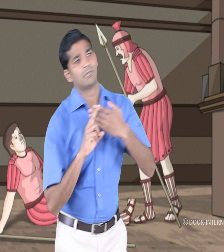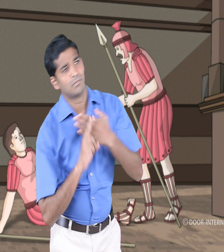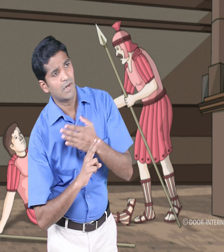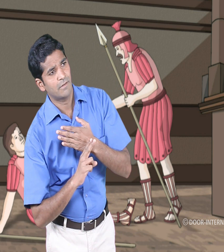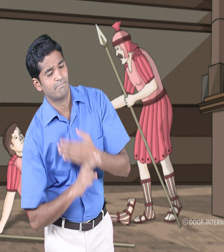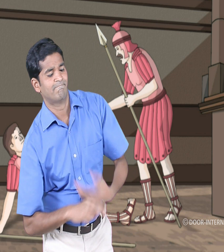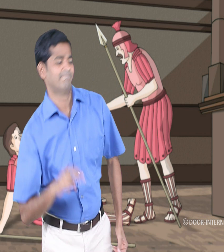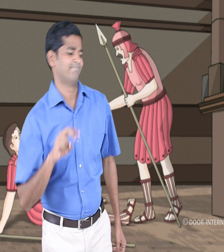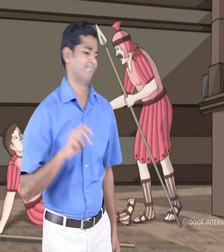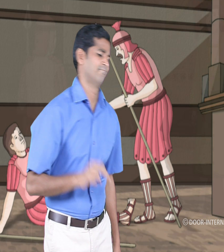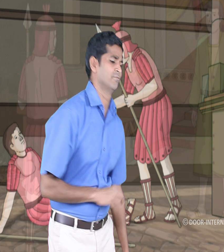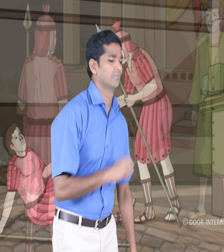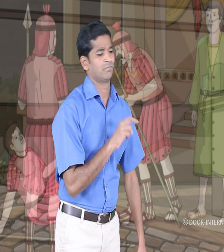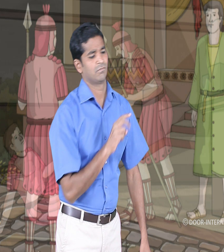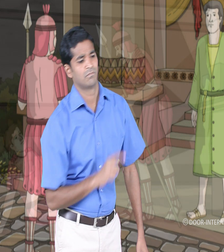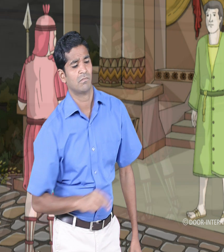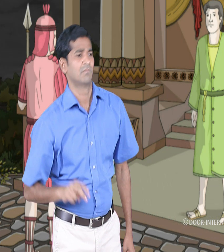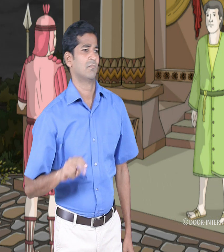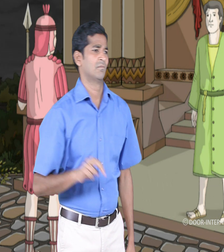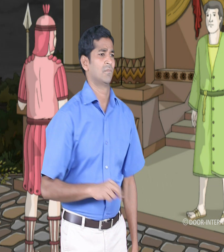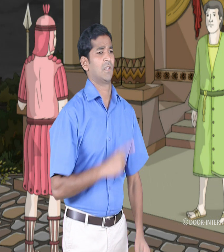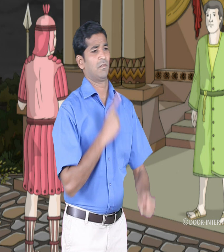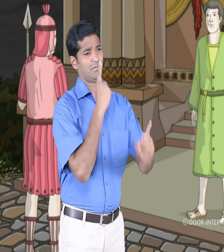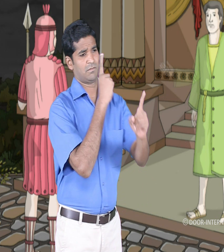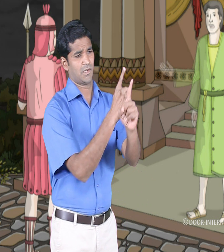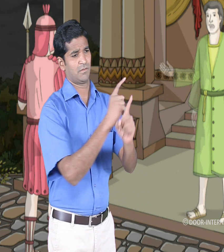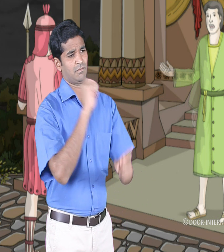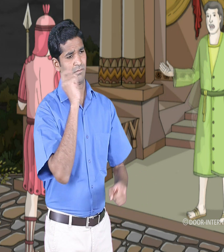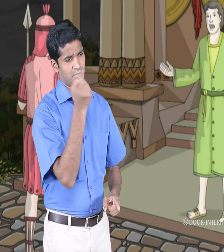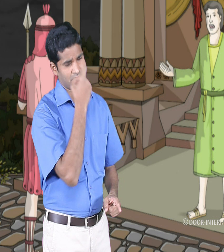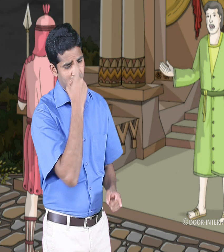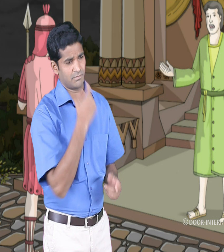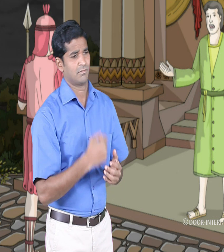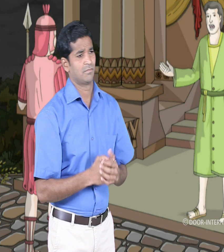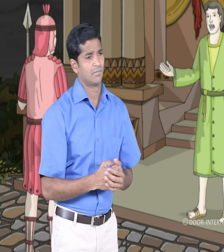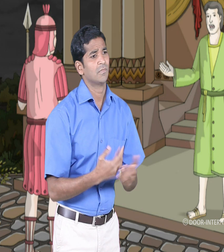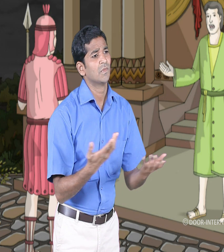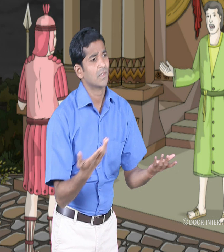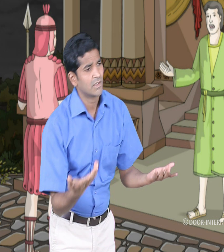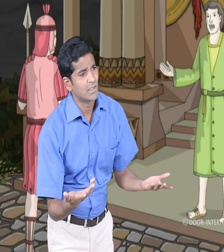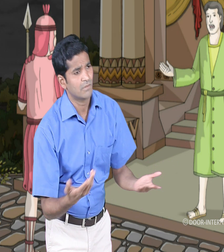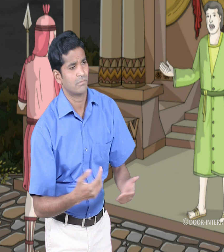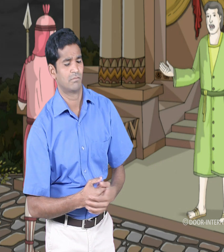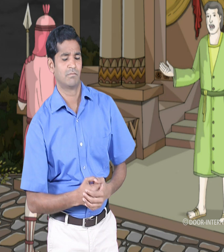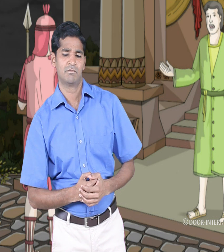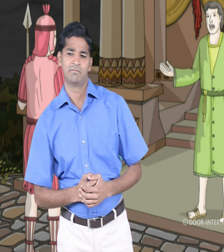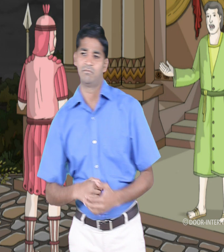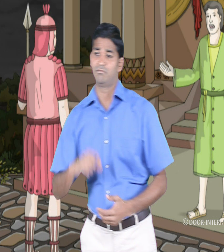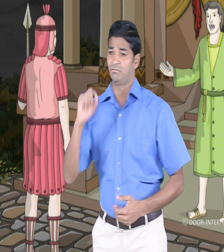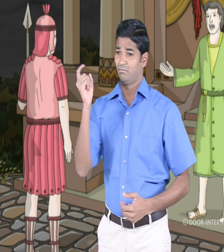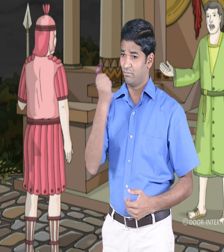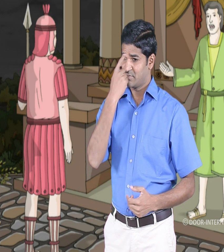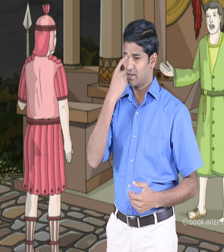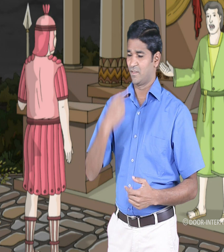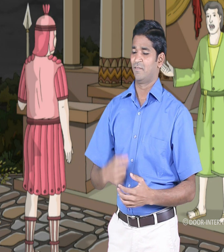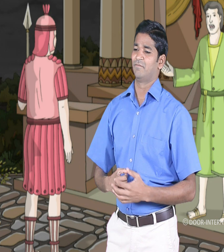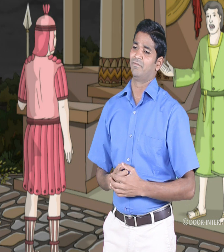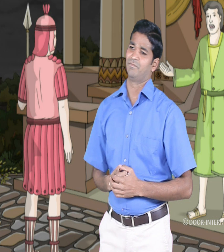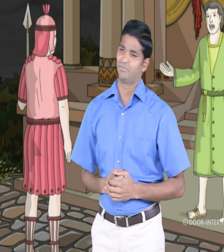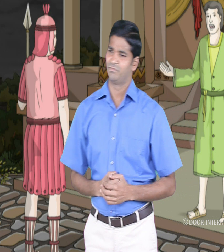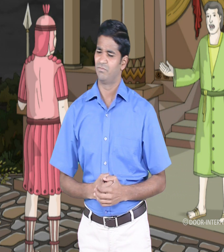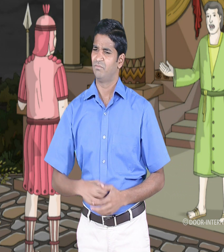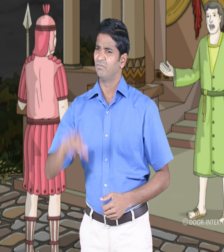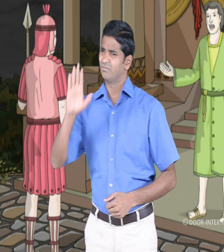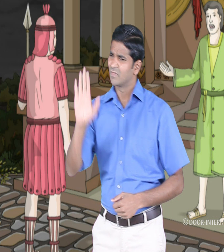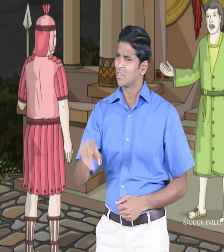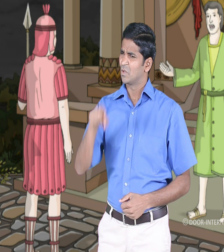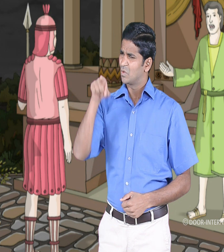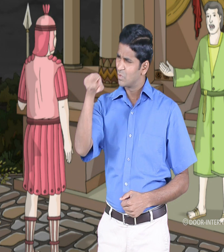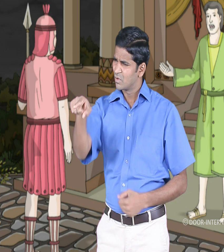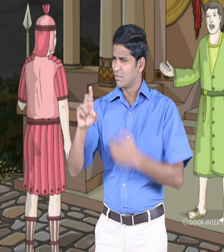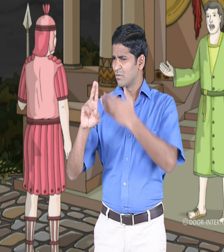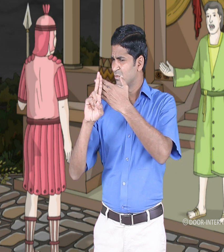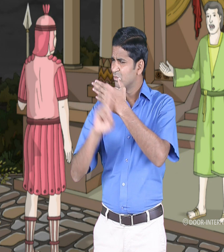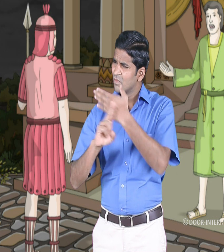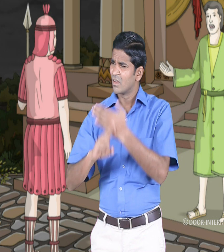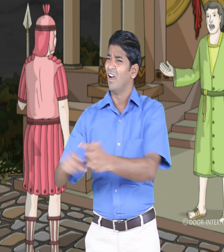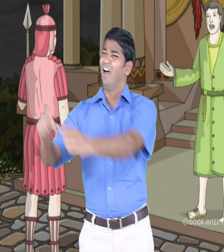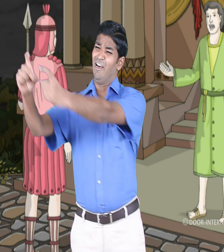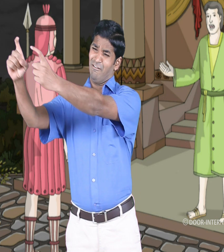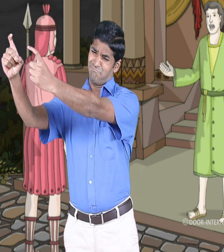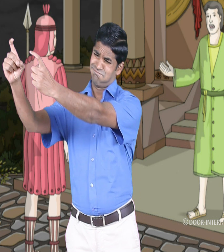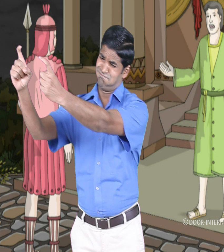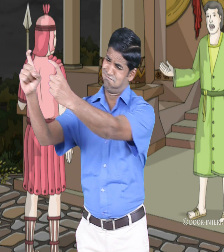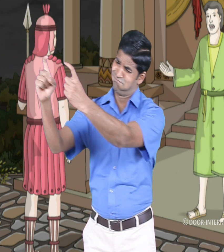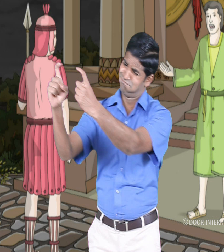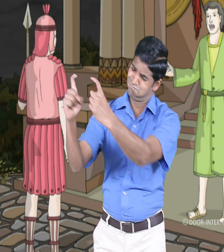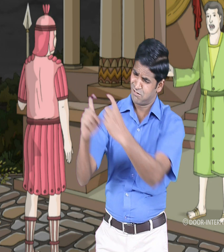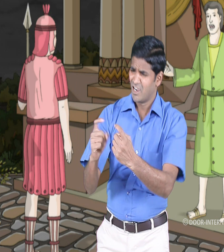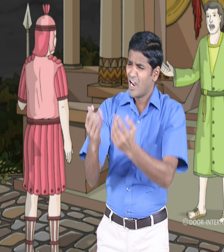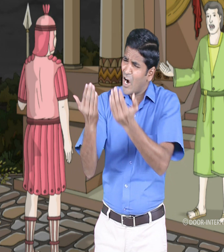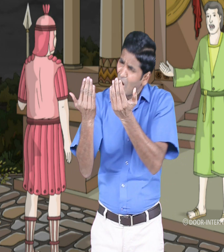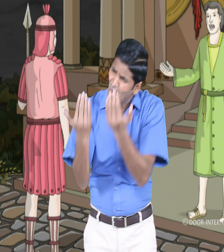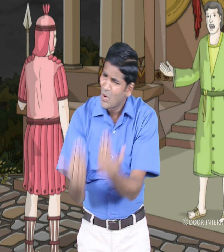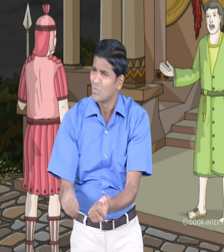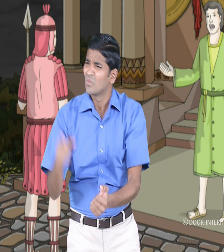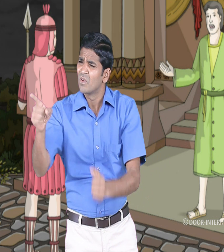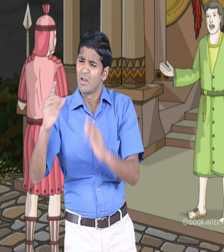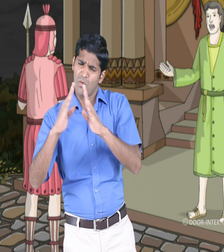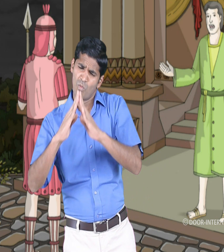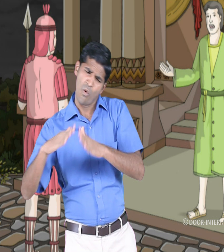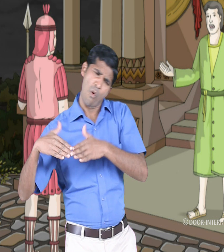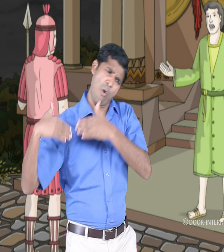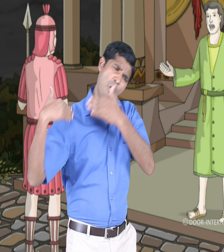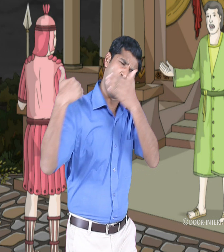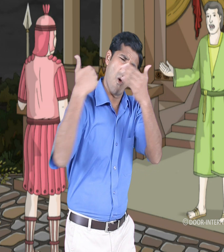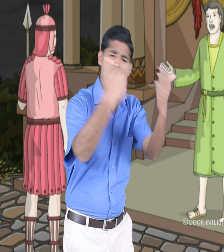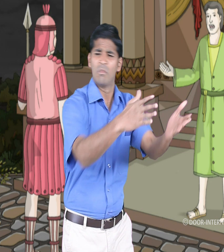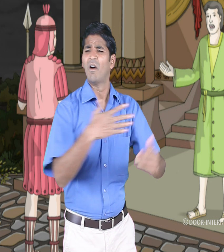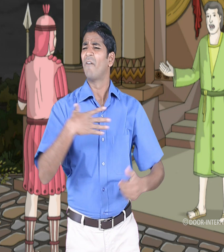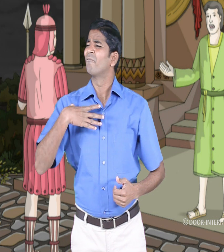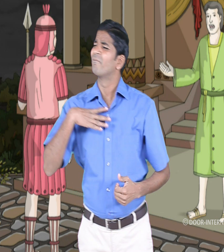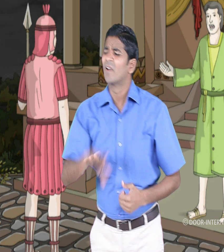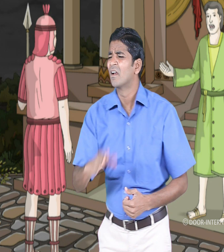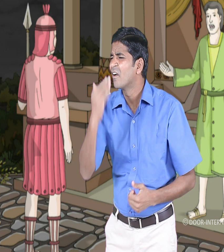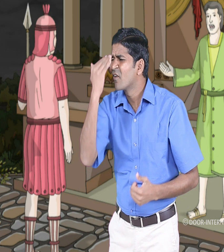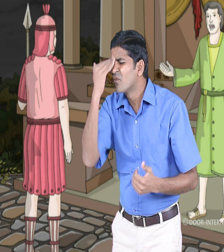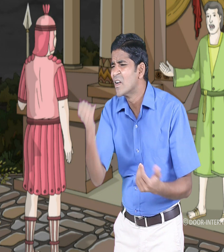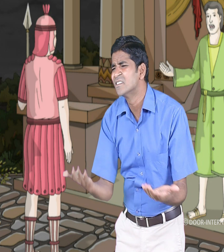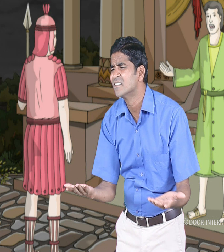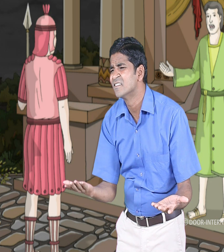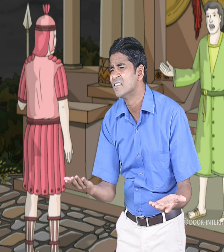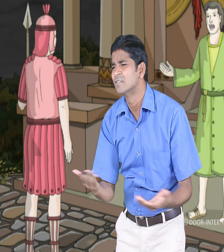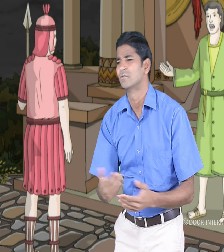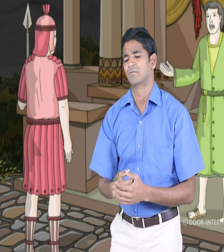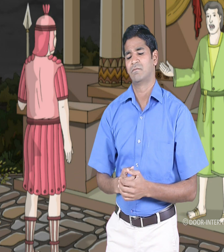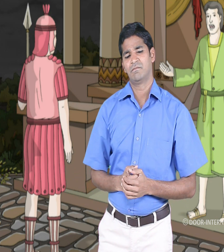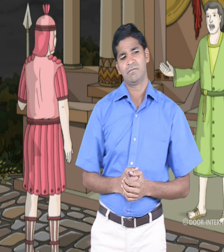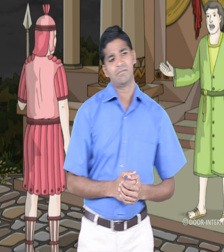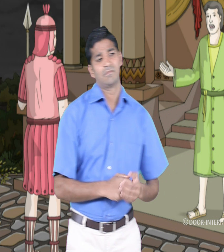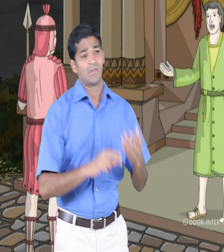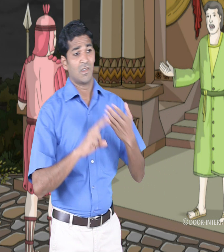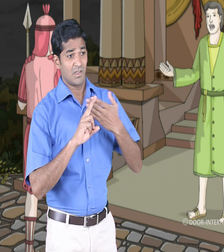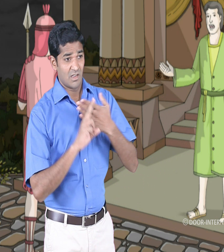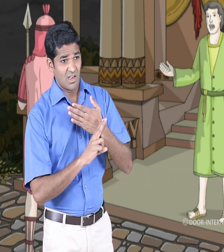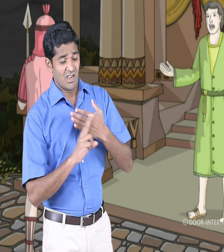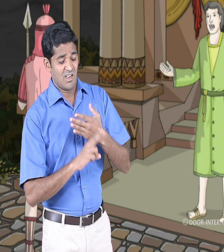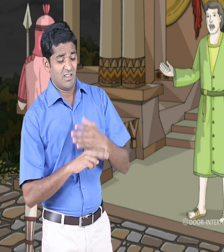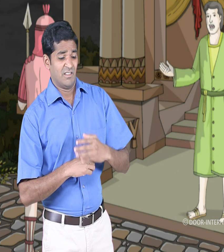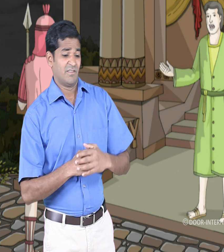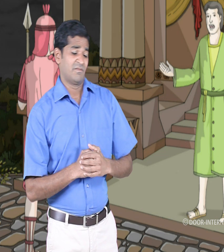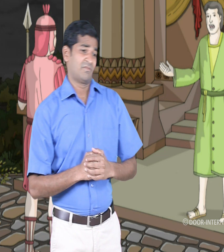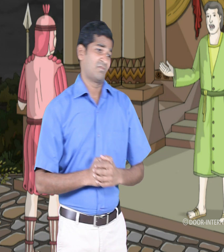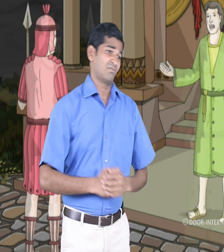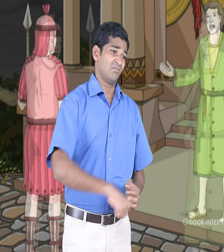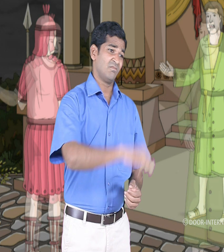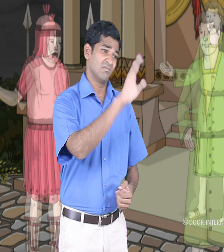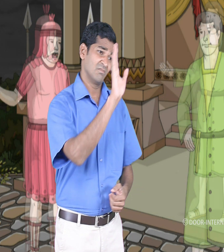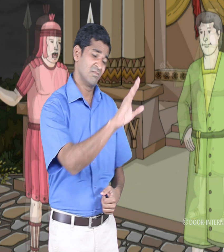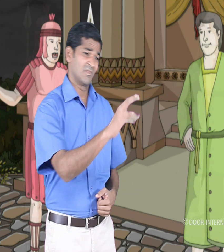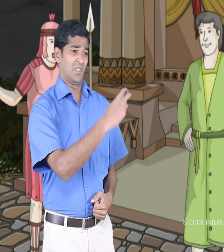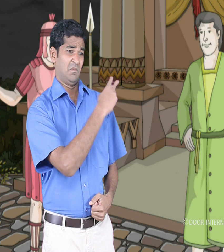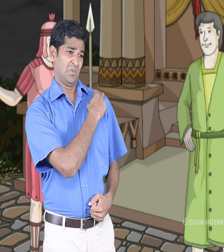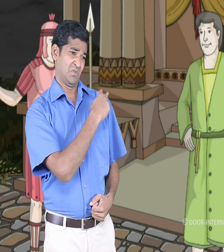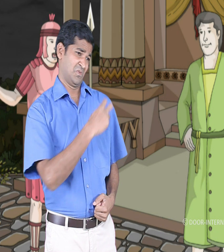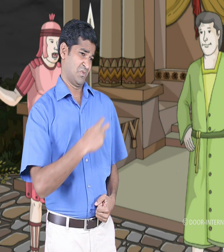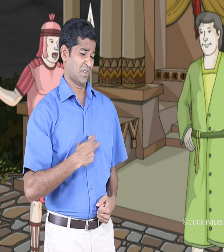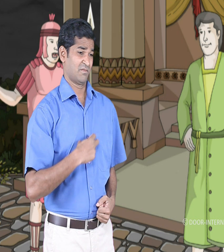“Haven’t you just arrived from a journey?” David asked Uriah. “Why didn’t you go home?”